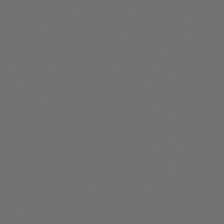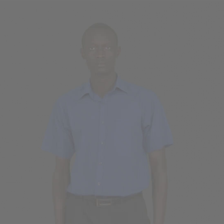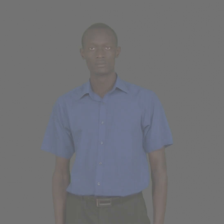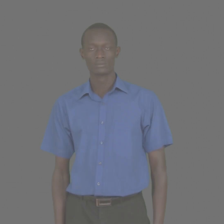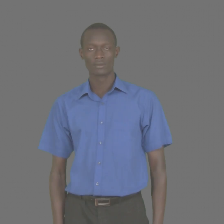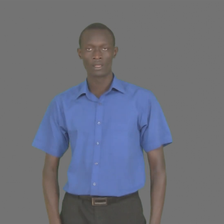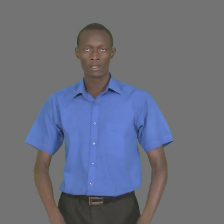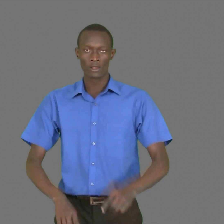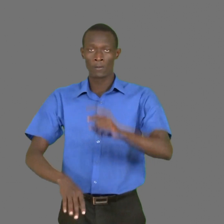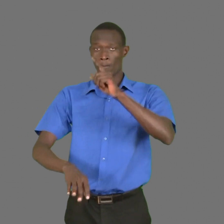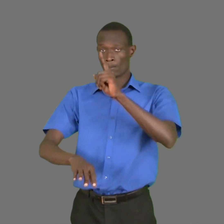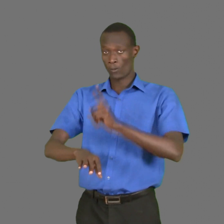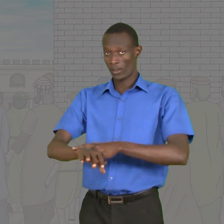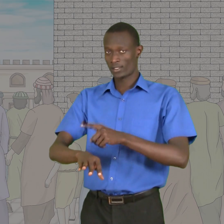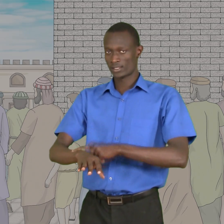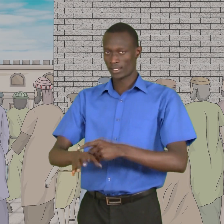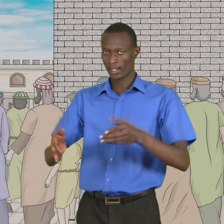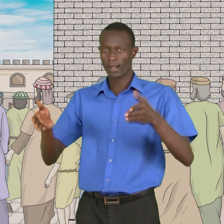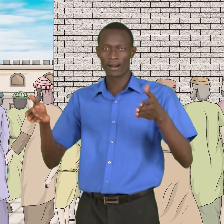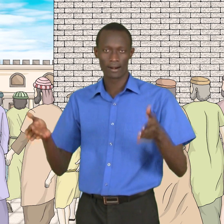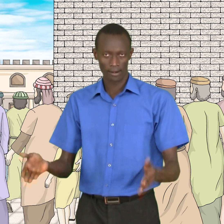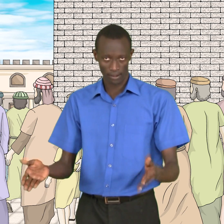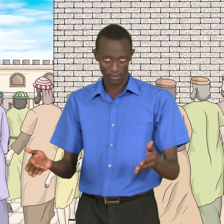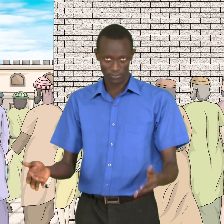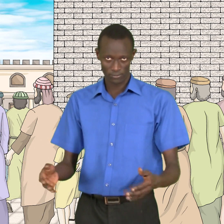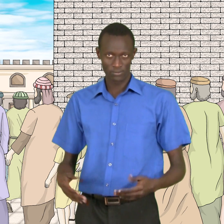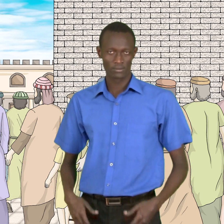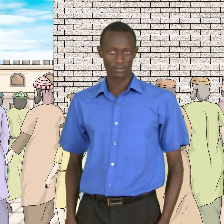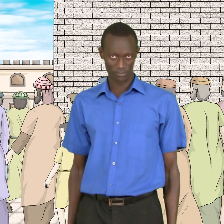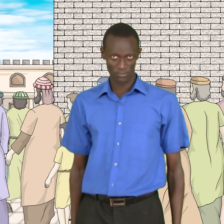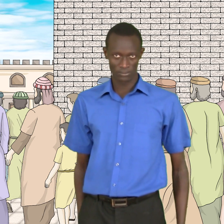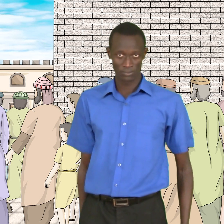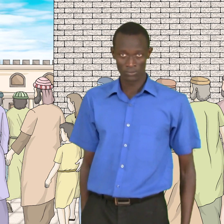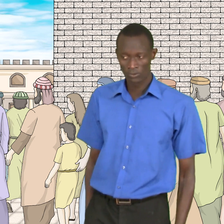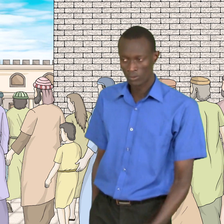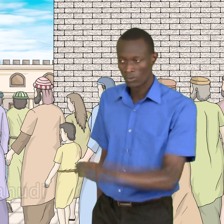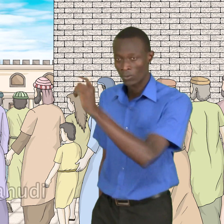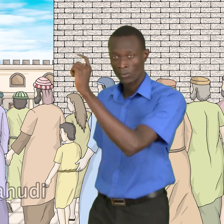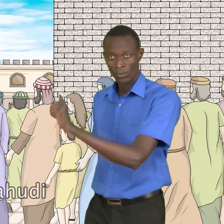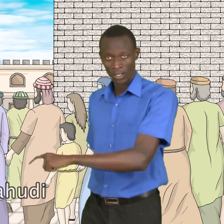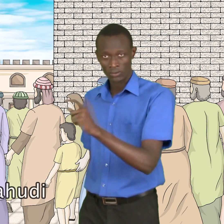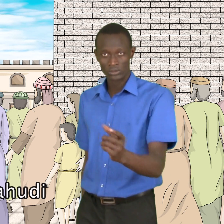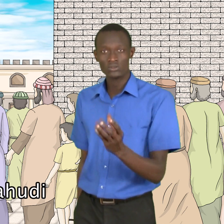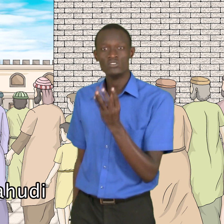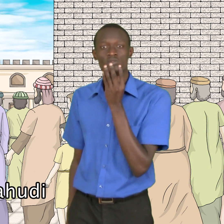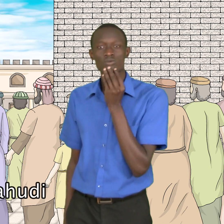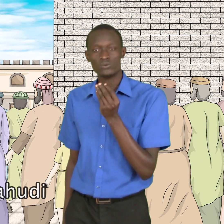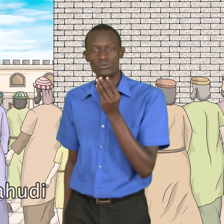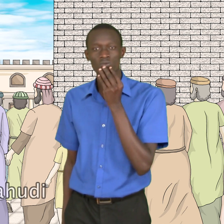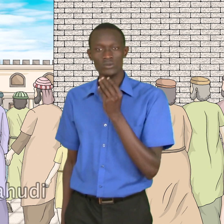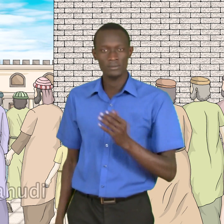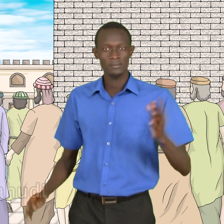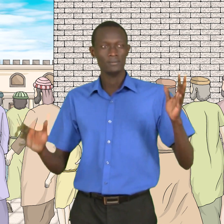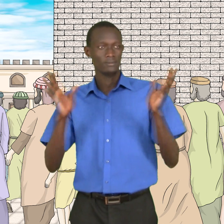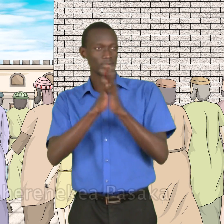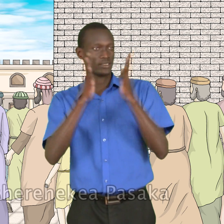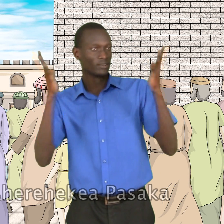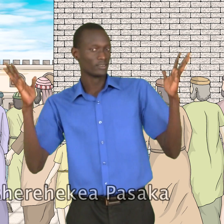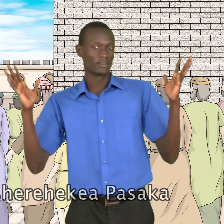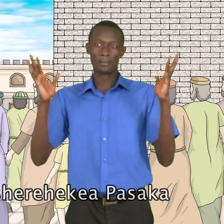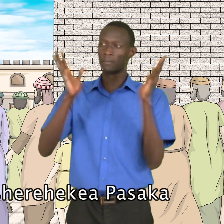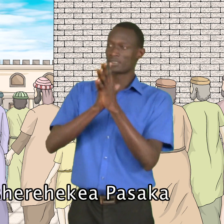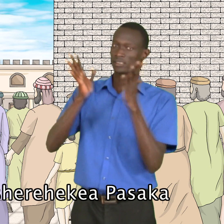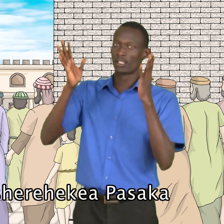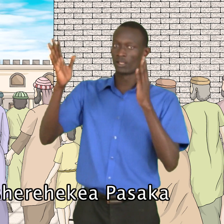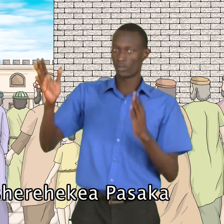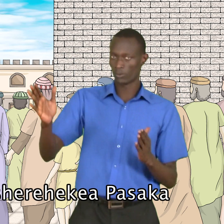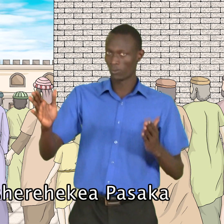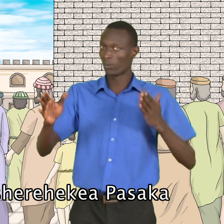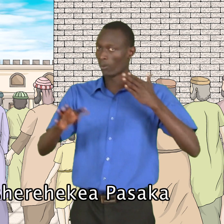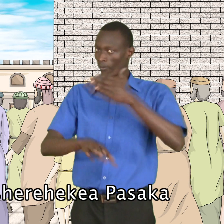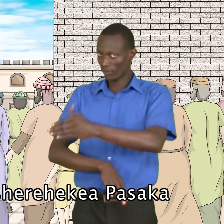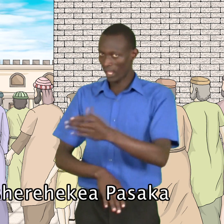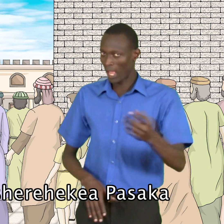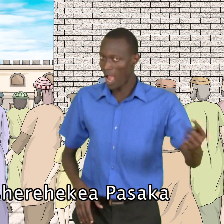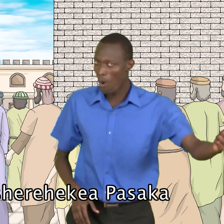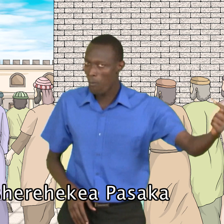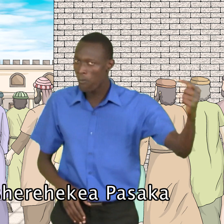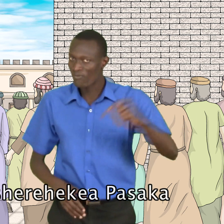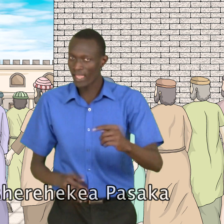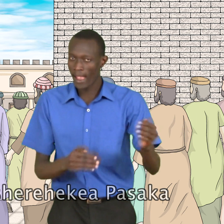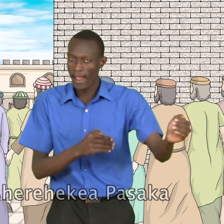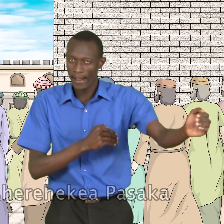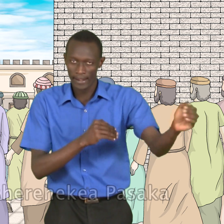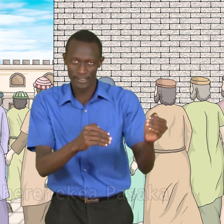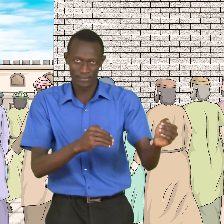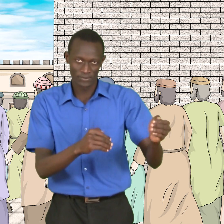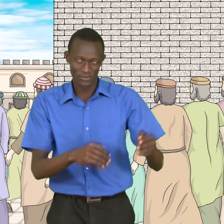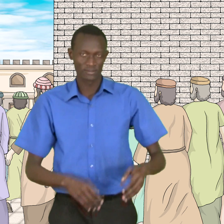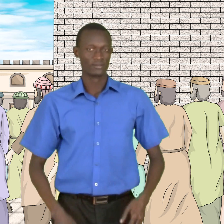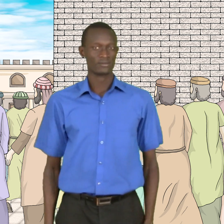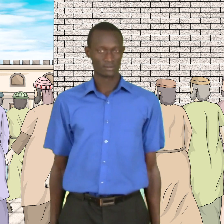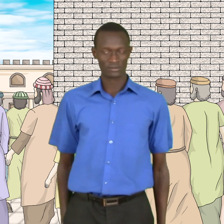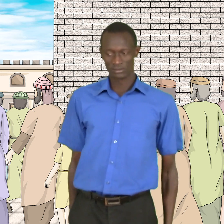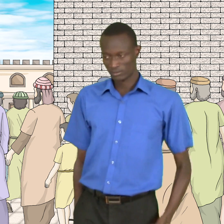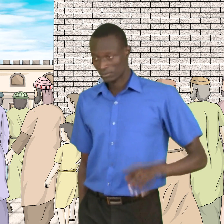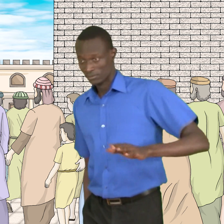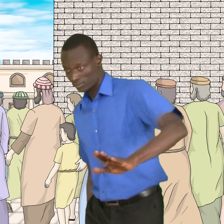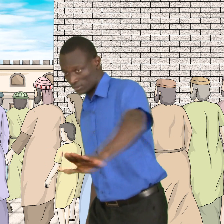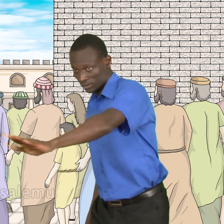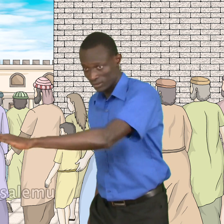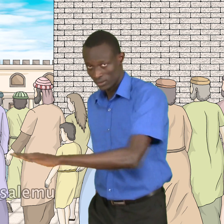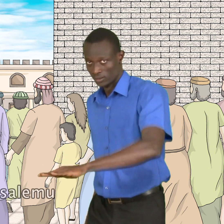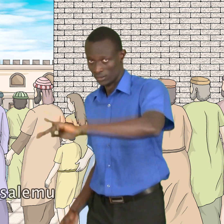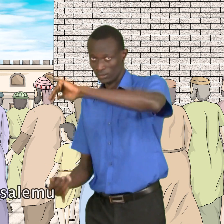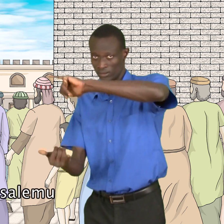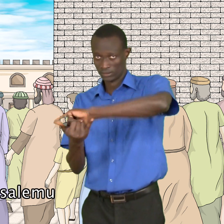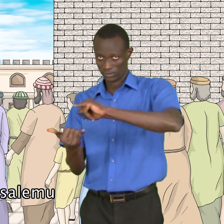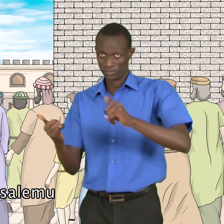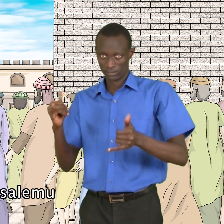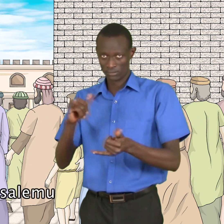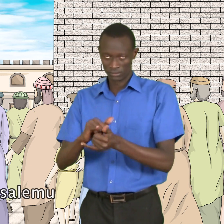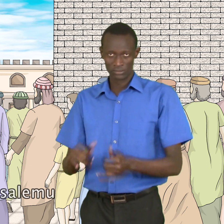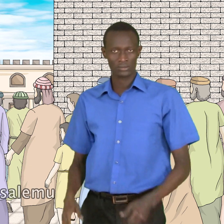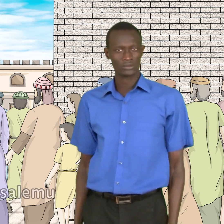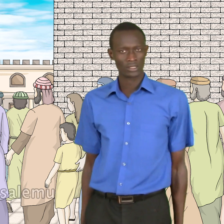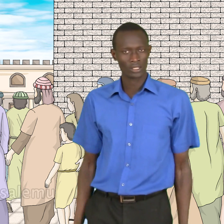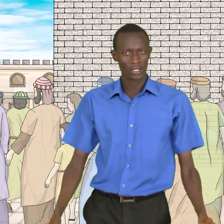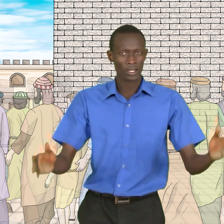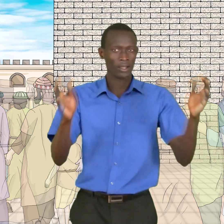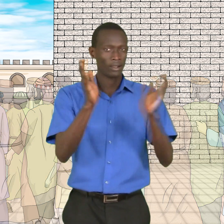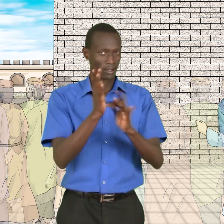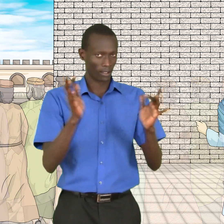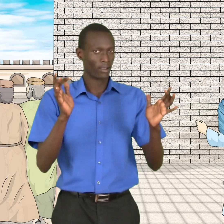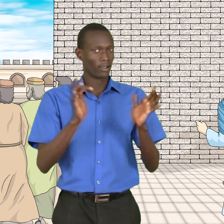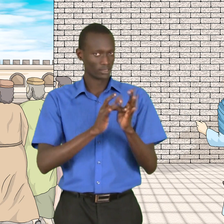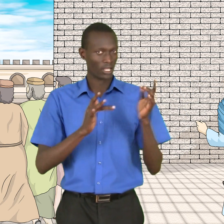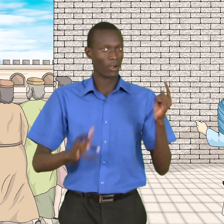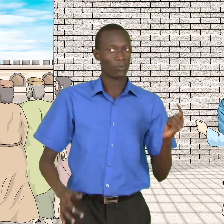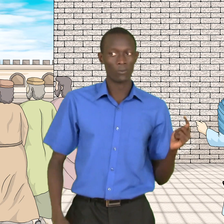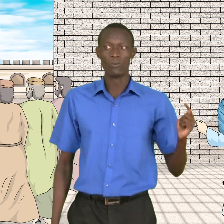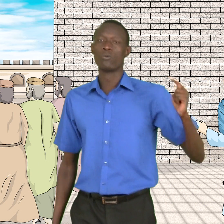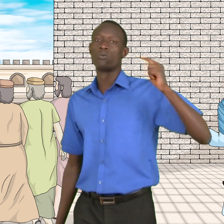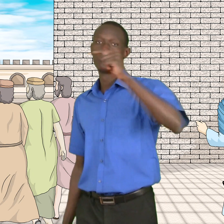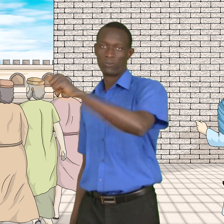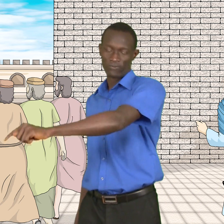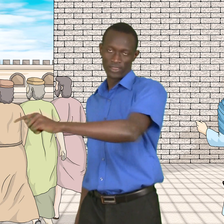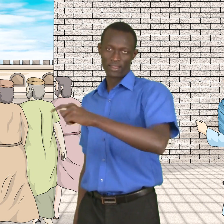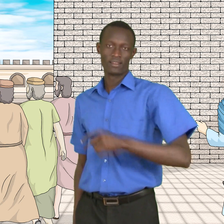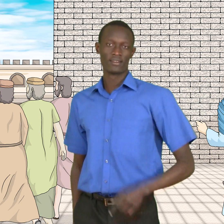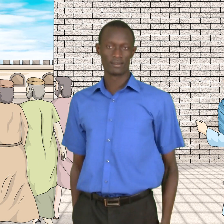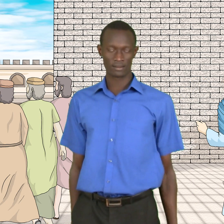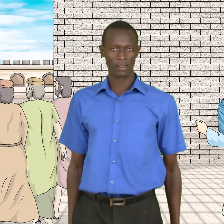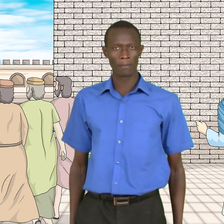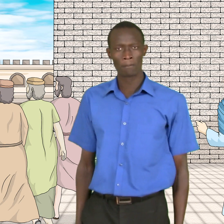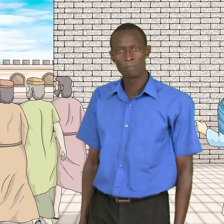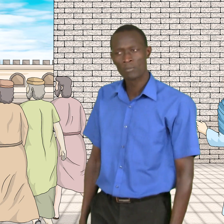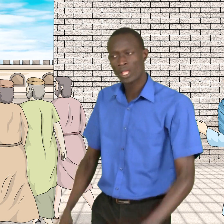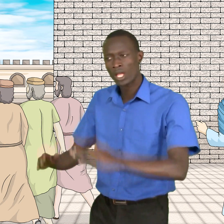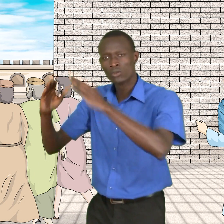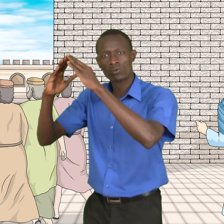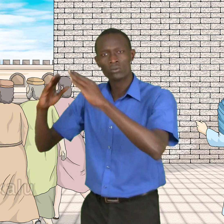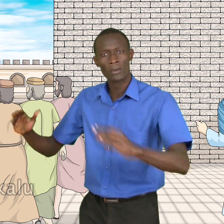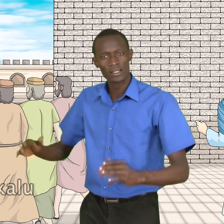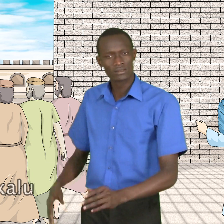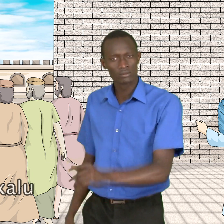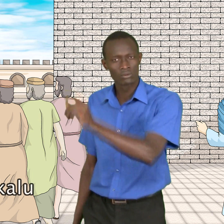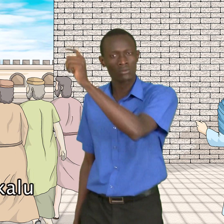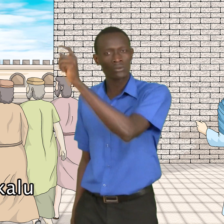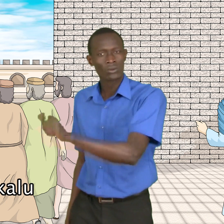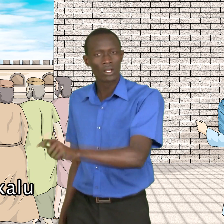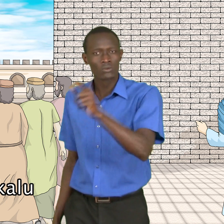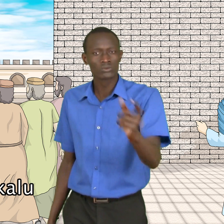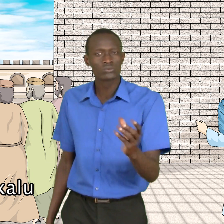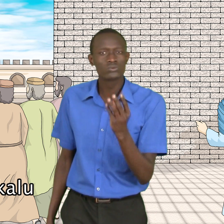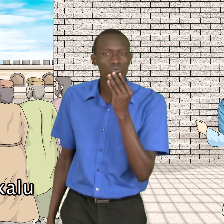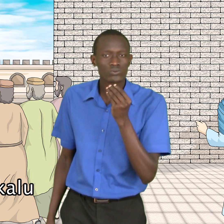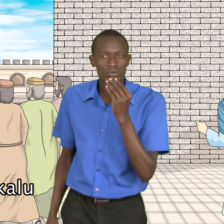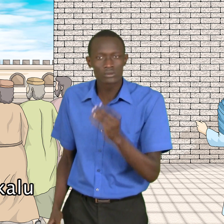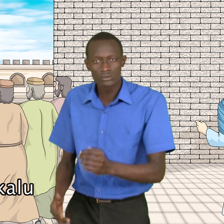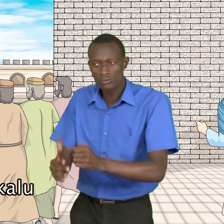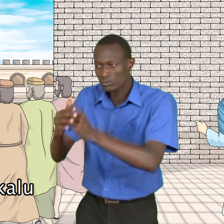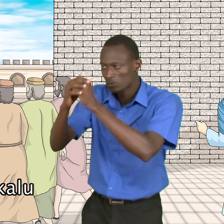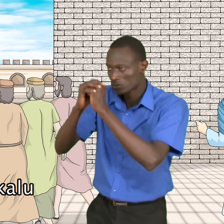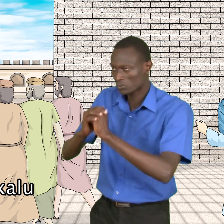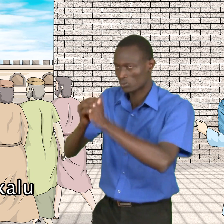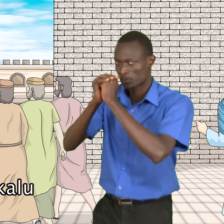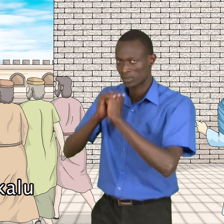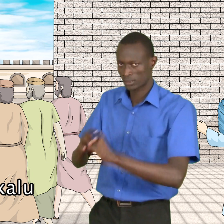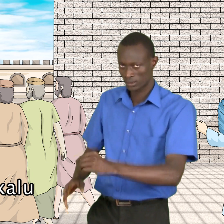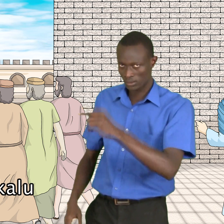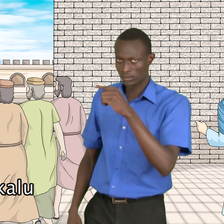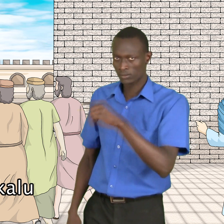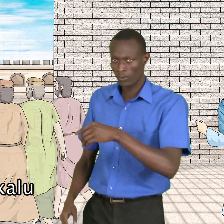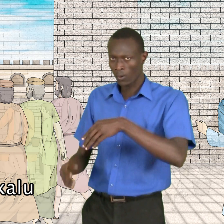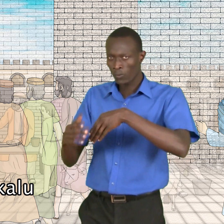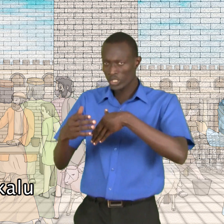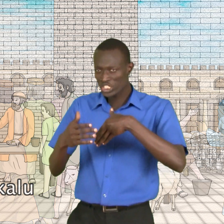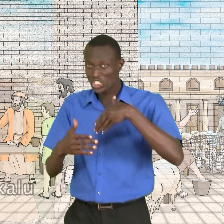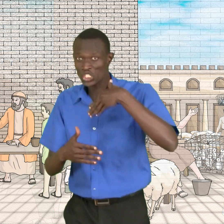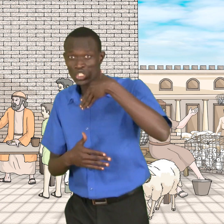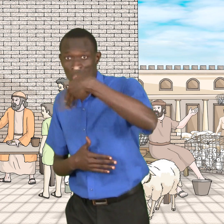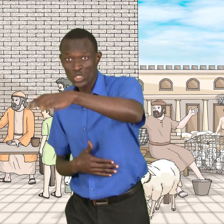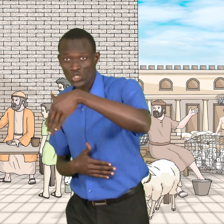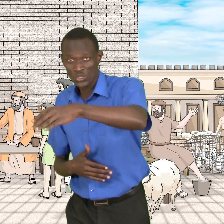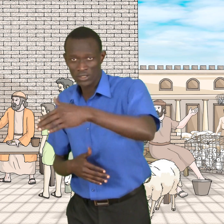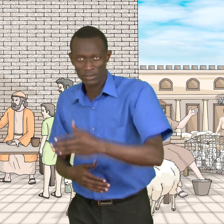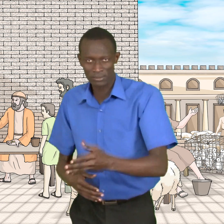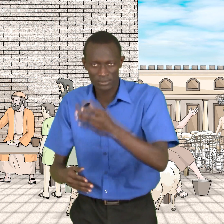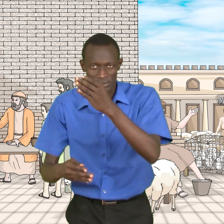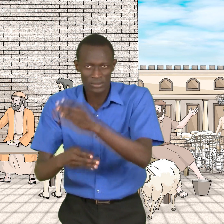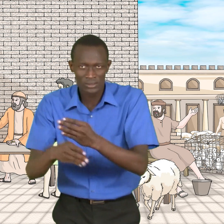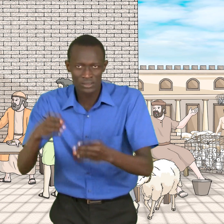When the Jewish Passover was near, Jesus went up to Jerusalem.